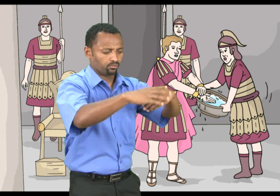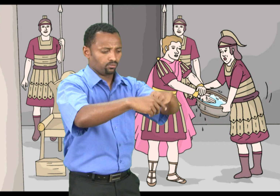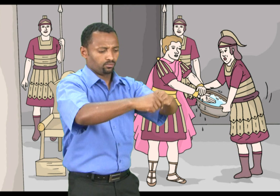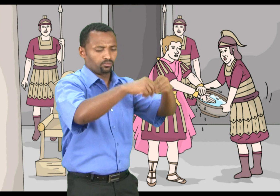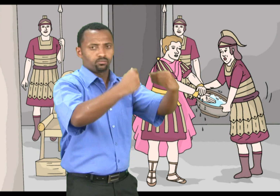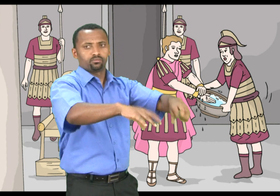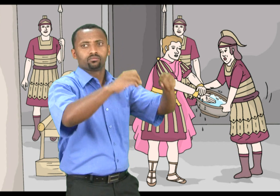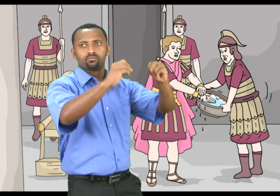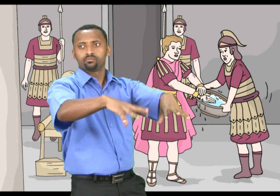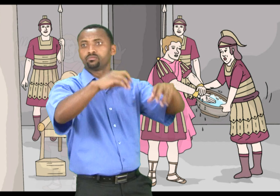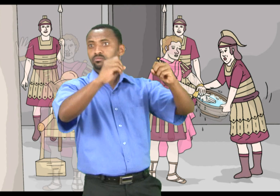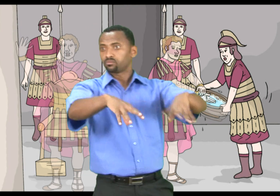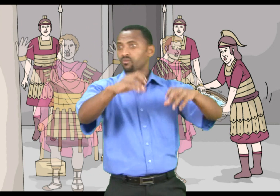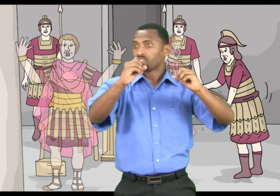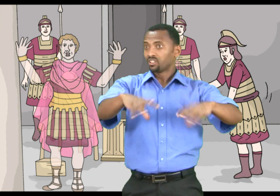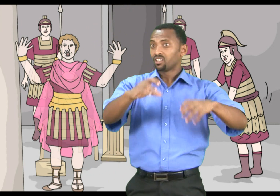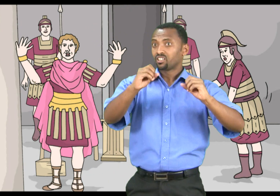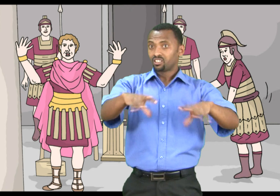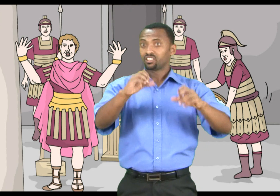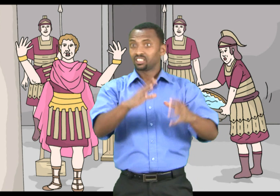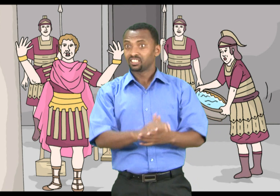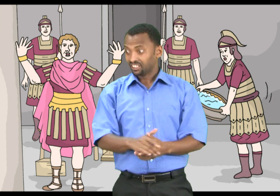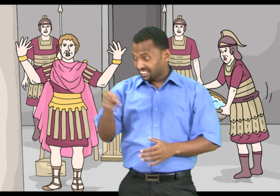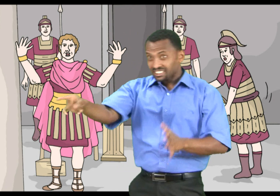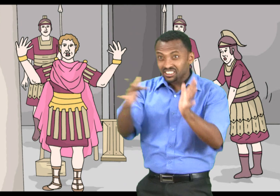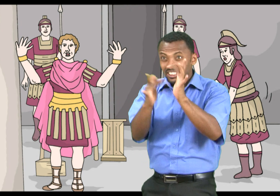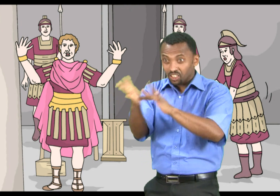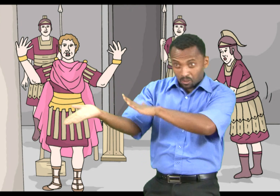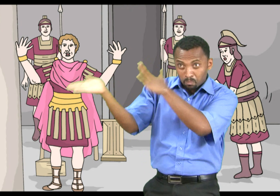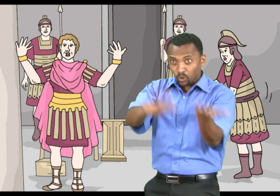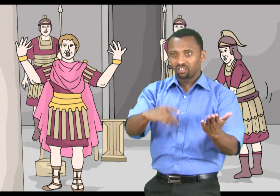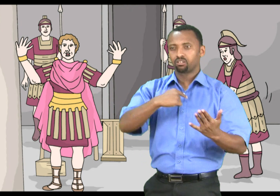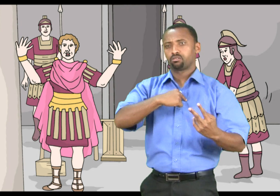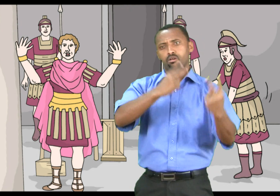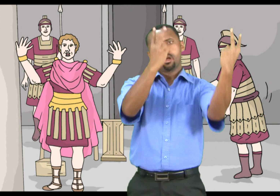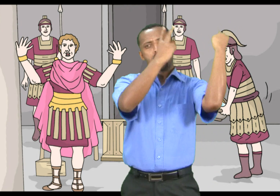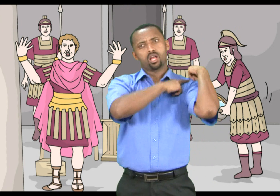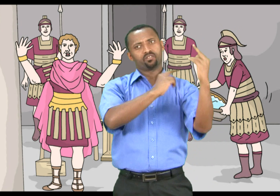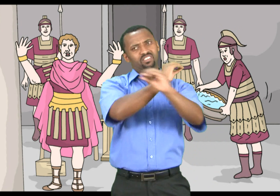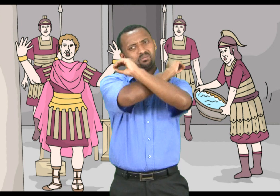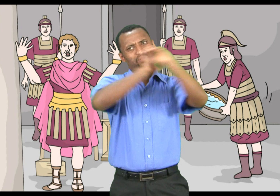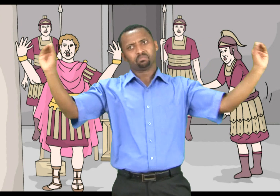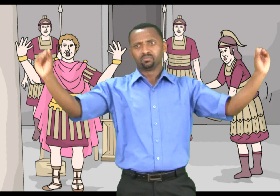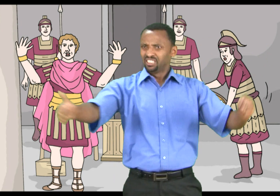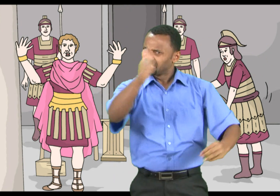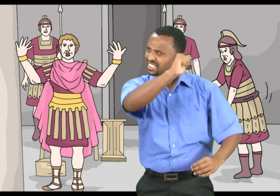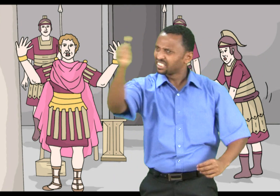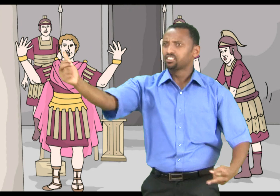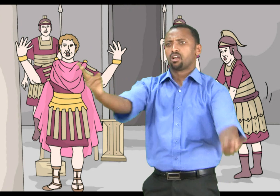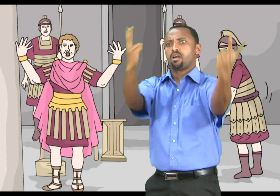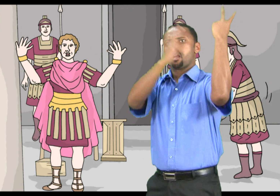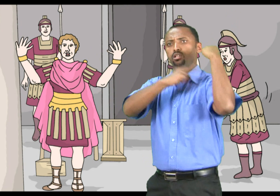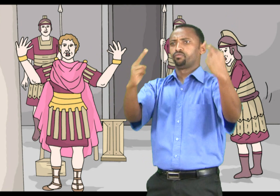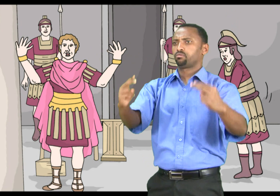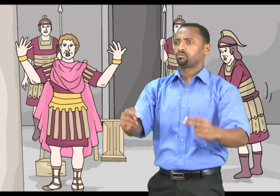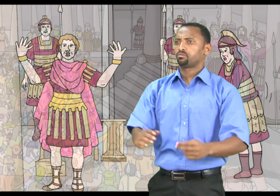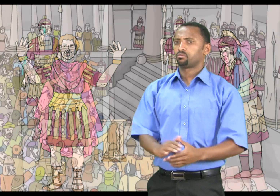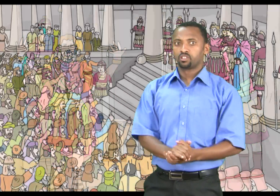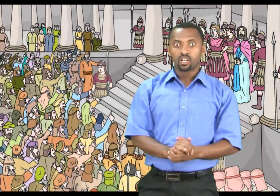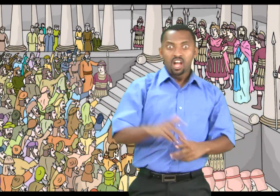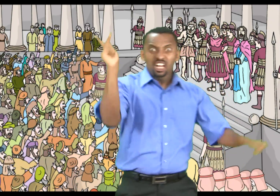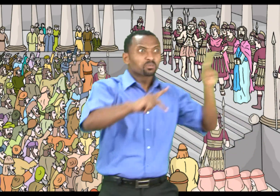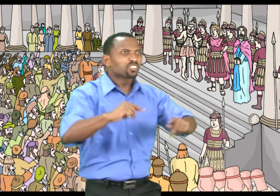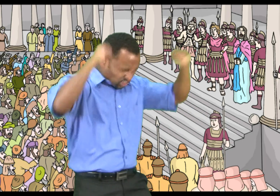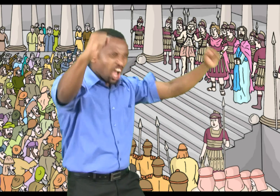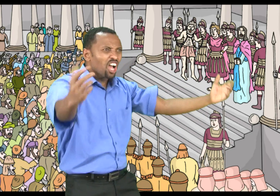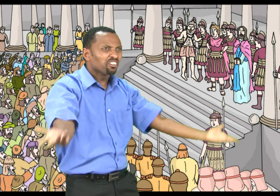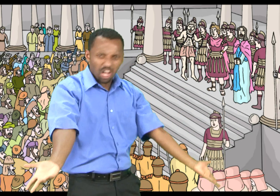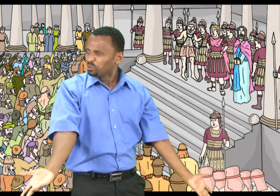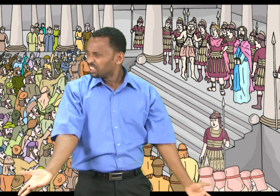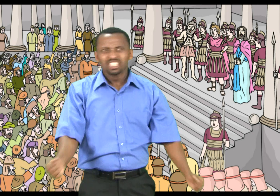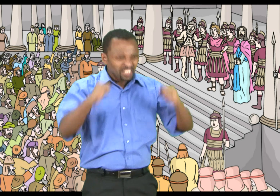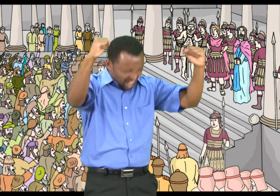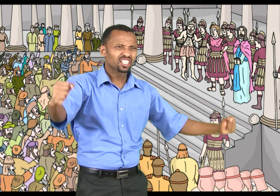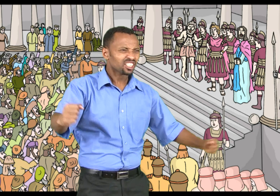“I am innocent of this man’s blood,” he said. “You bear the responsibility.”